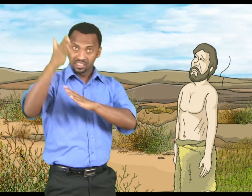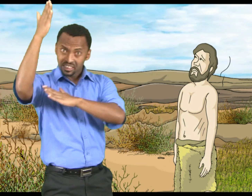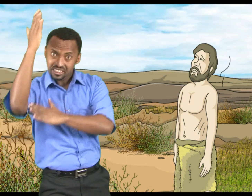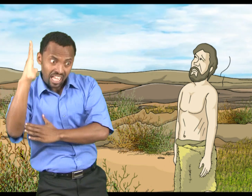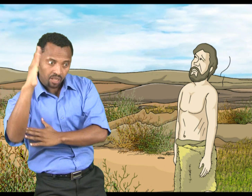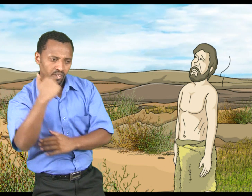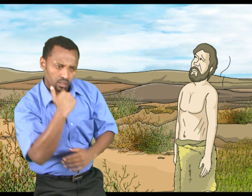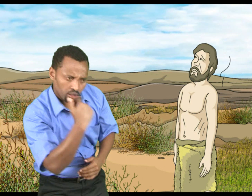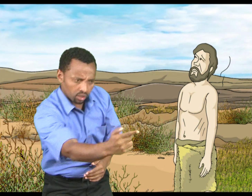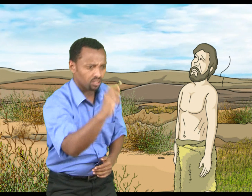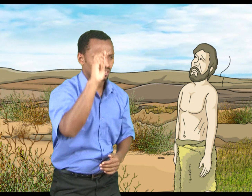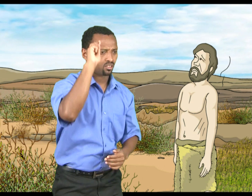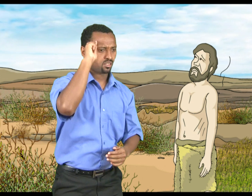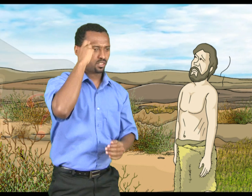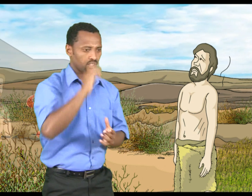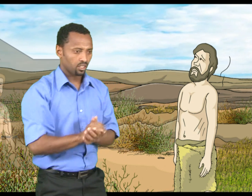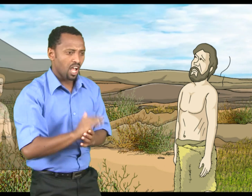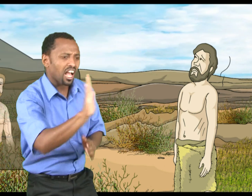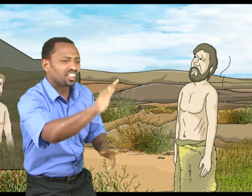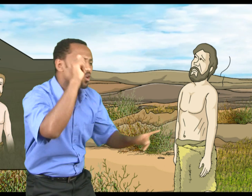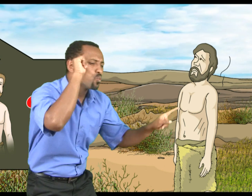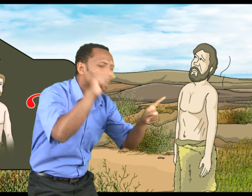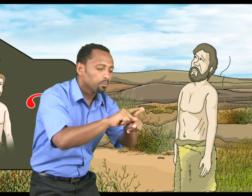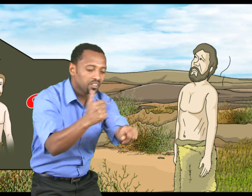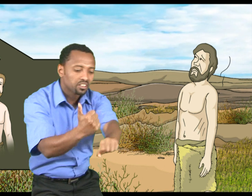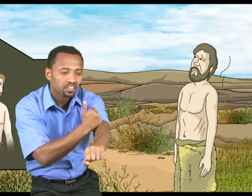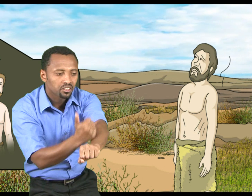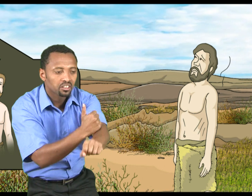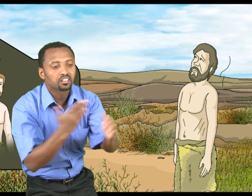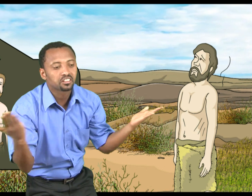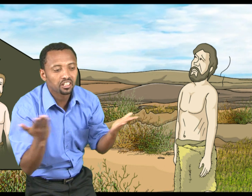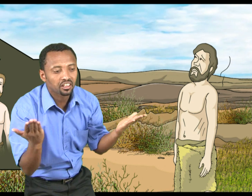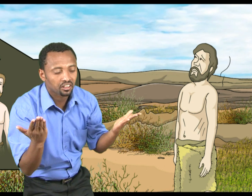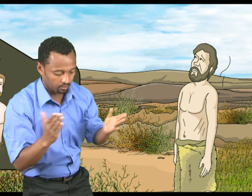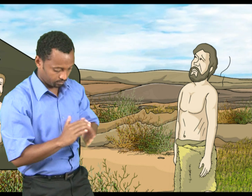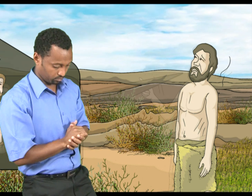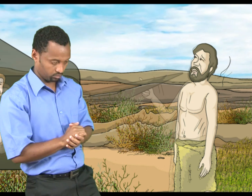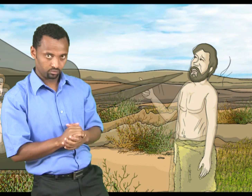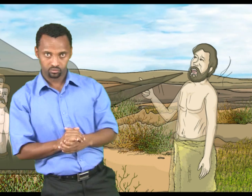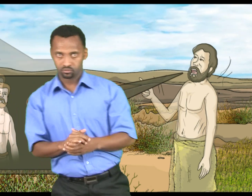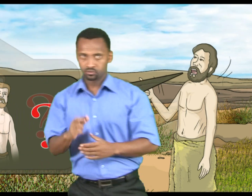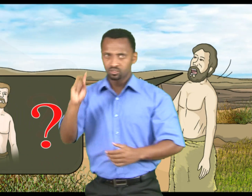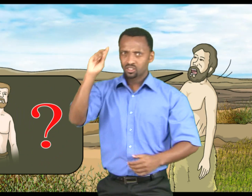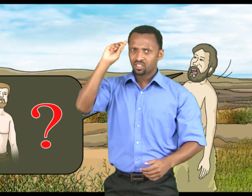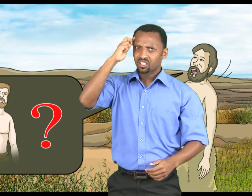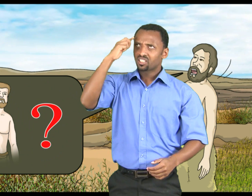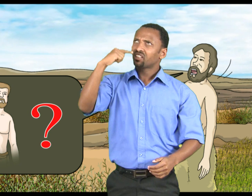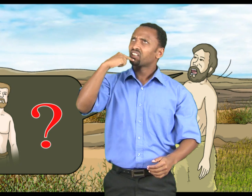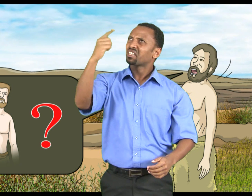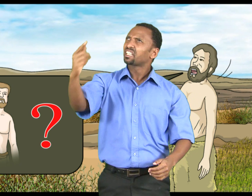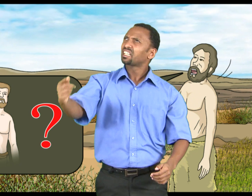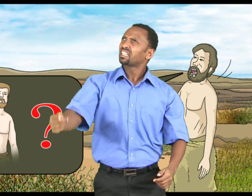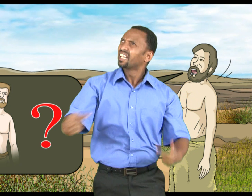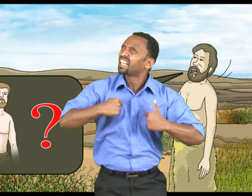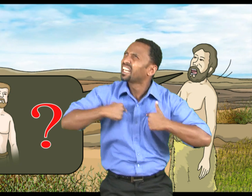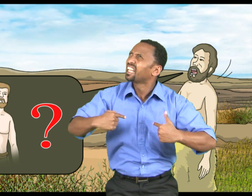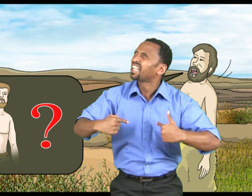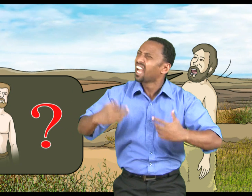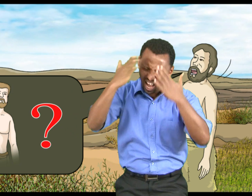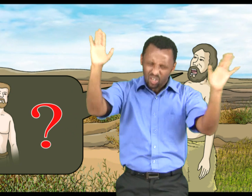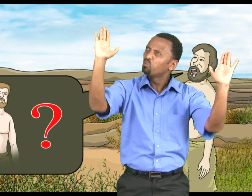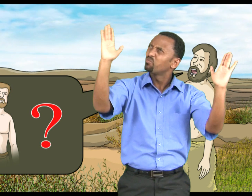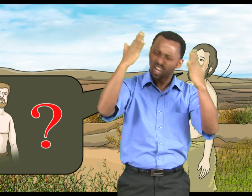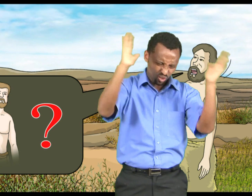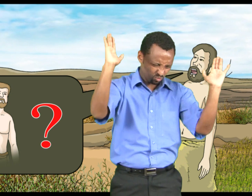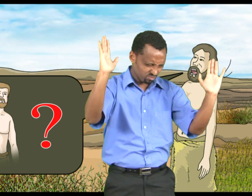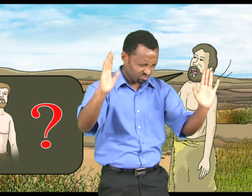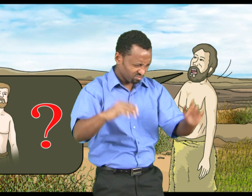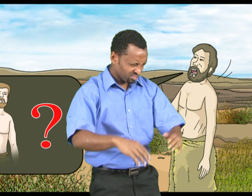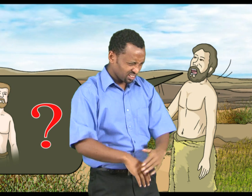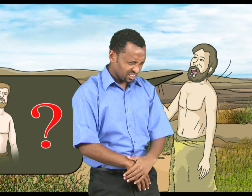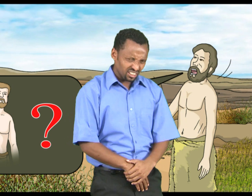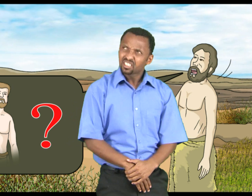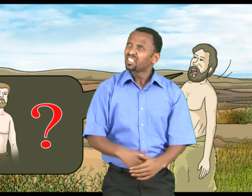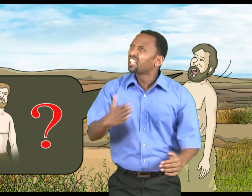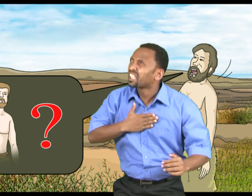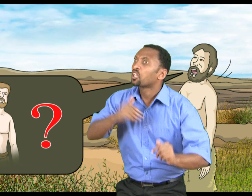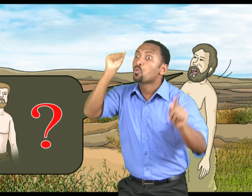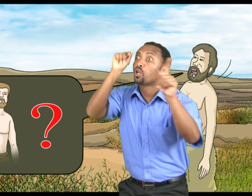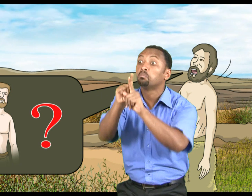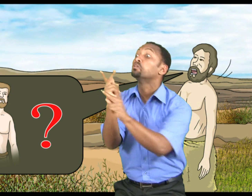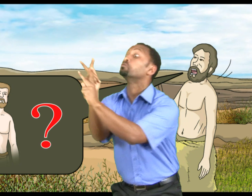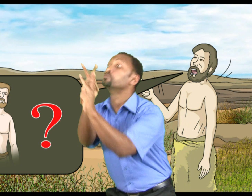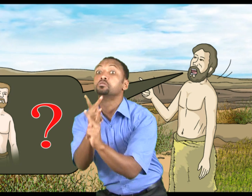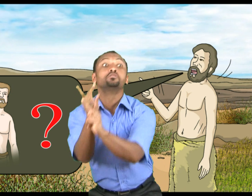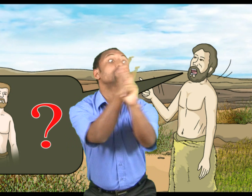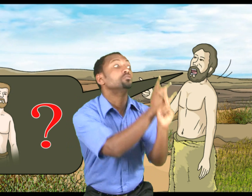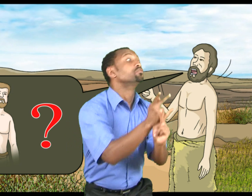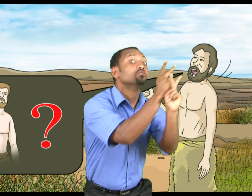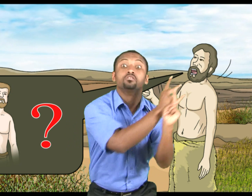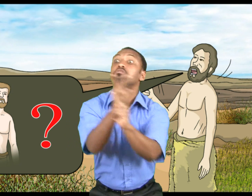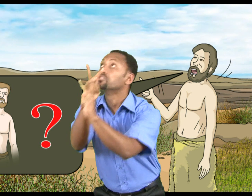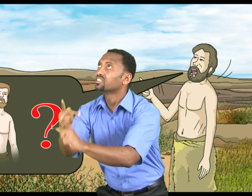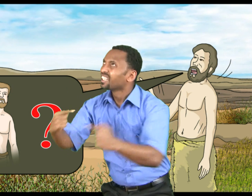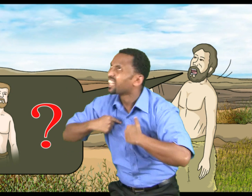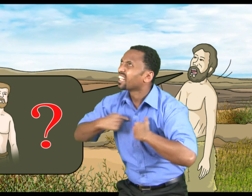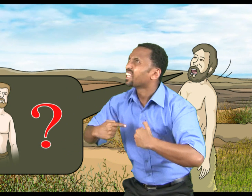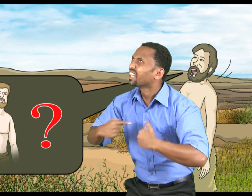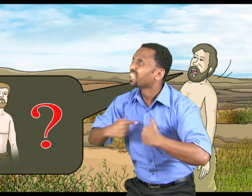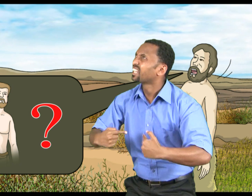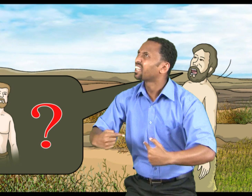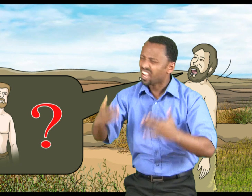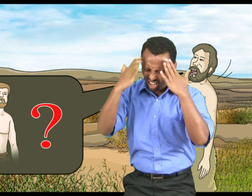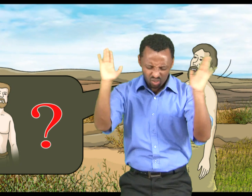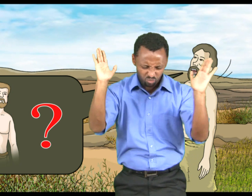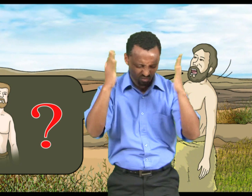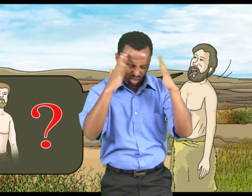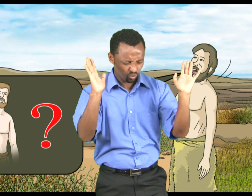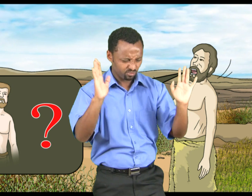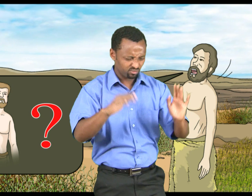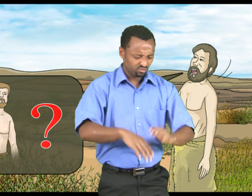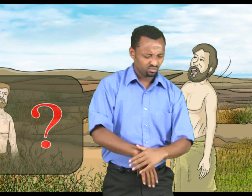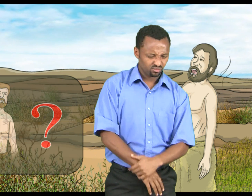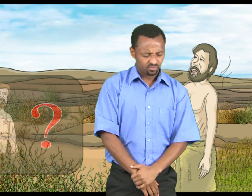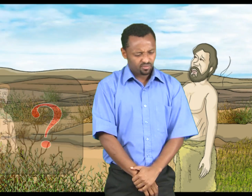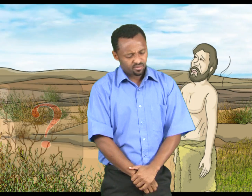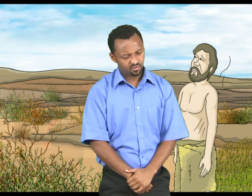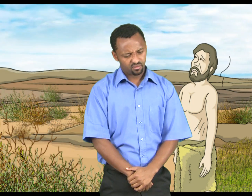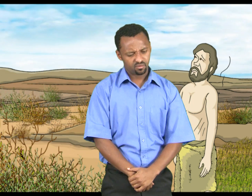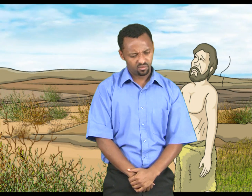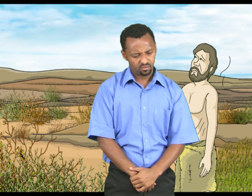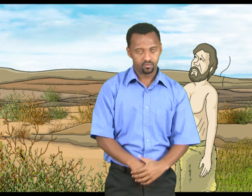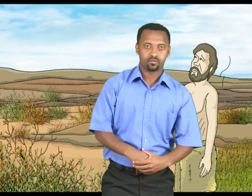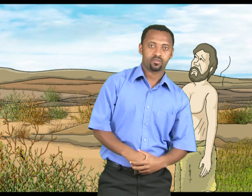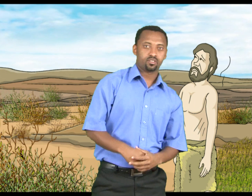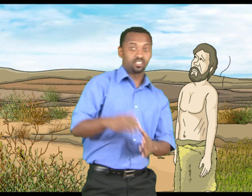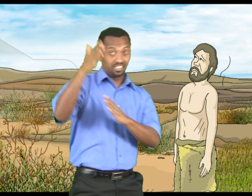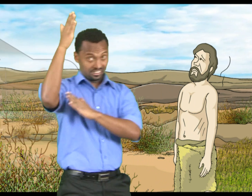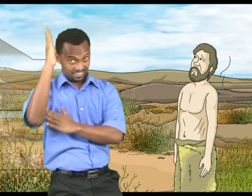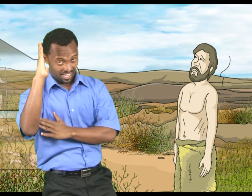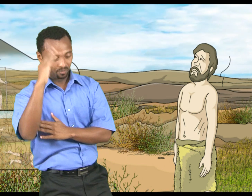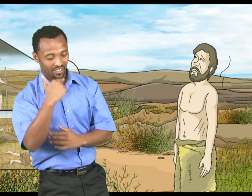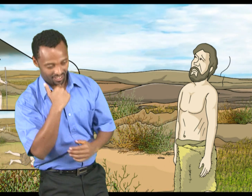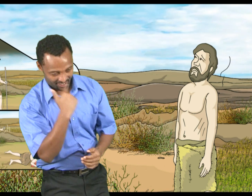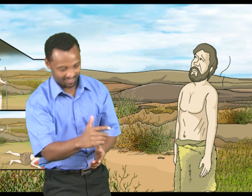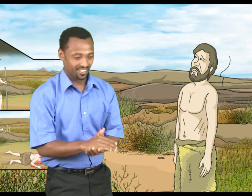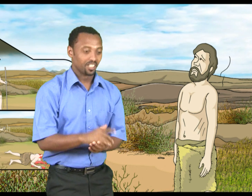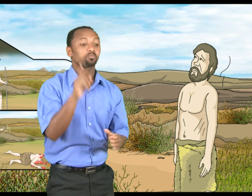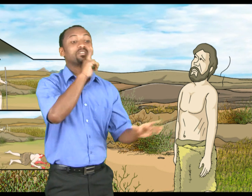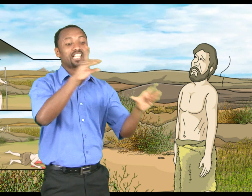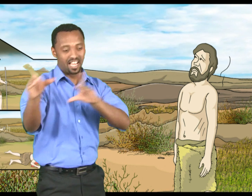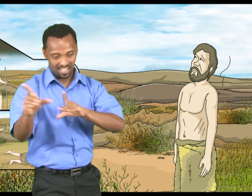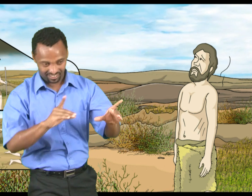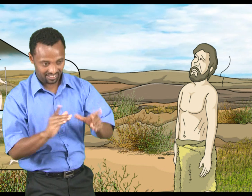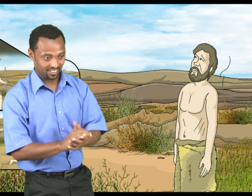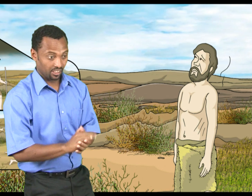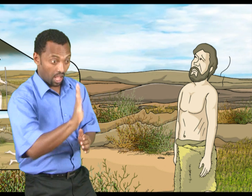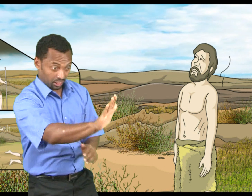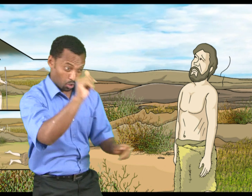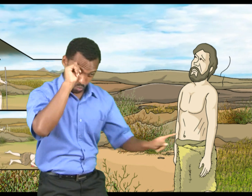And the LORD said to Cain, “Where is your brother Abel?” “I do not know!” he answered. “Am I my brother’s keeper?”